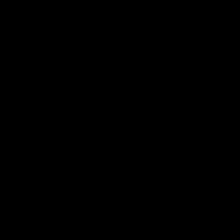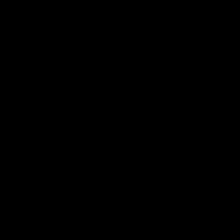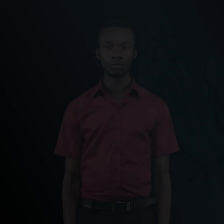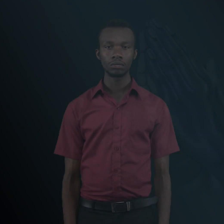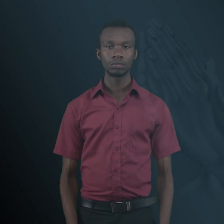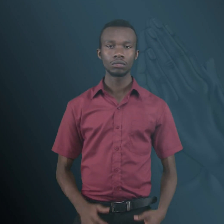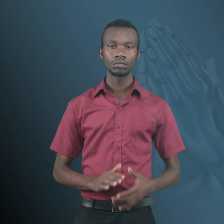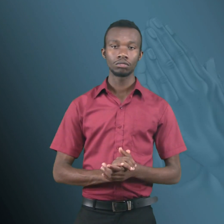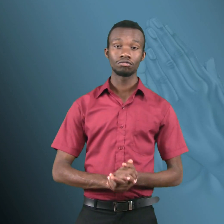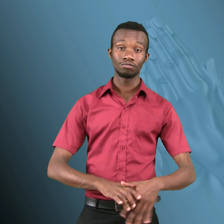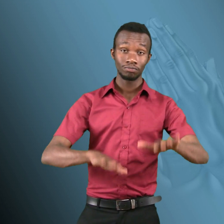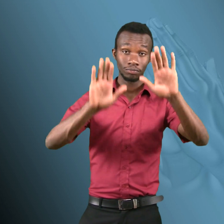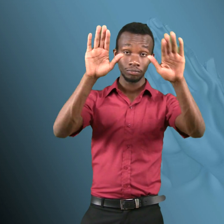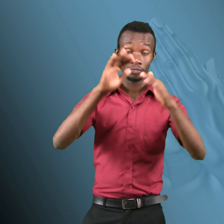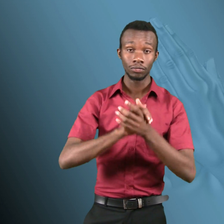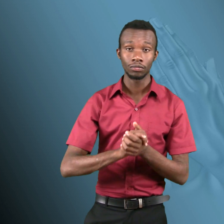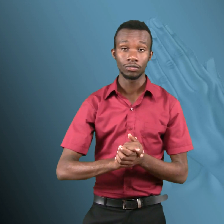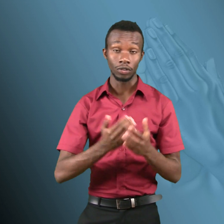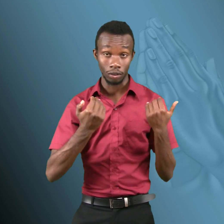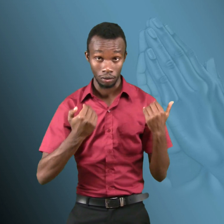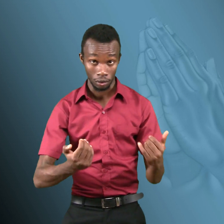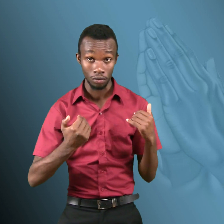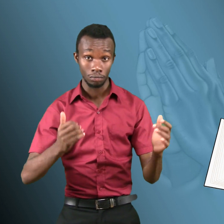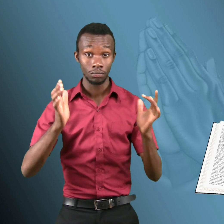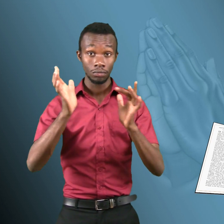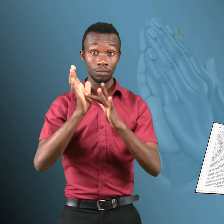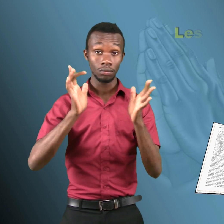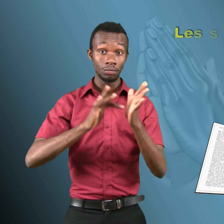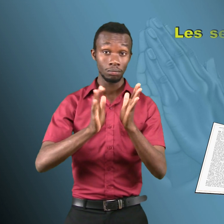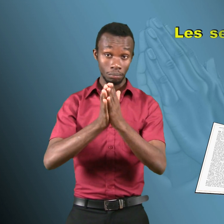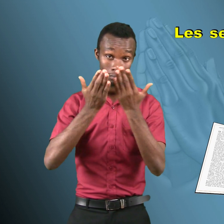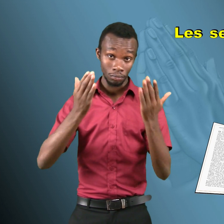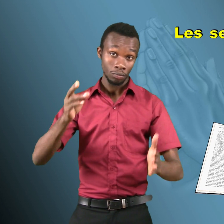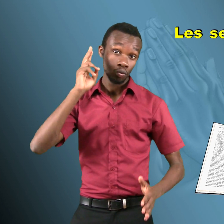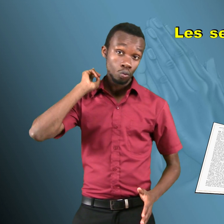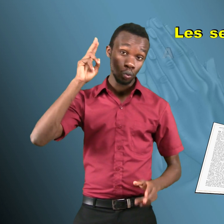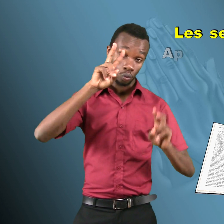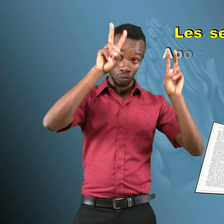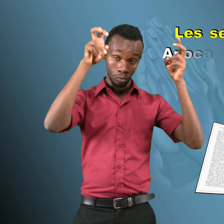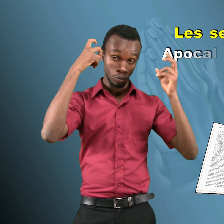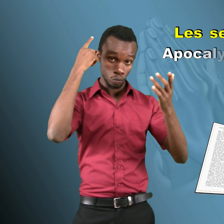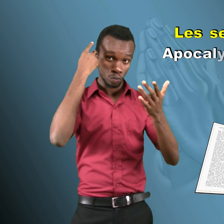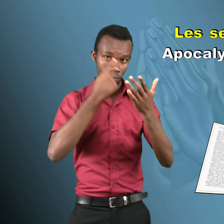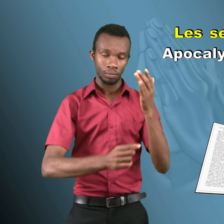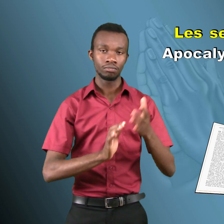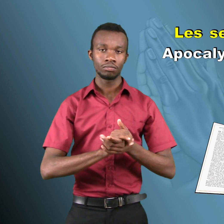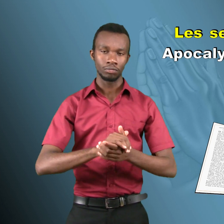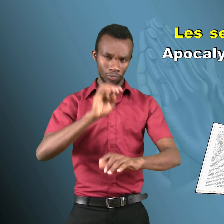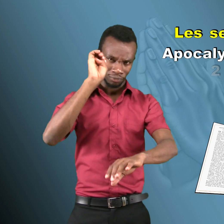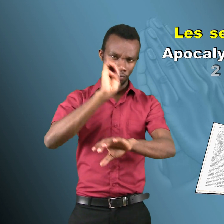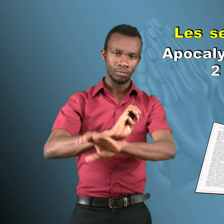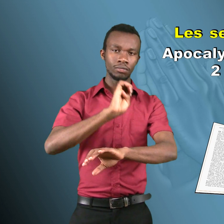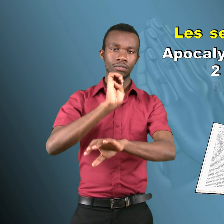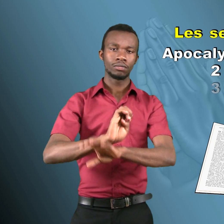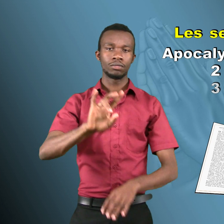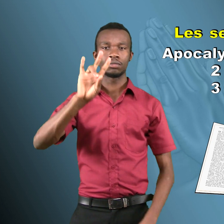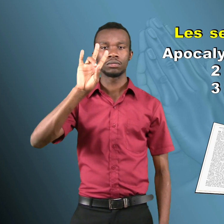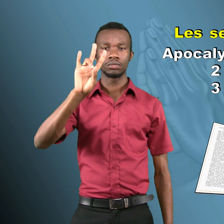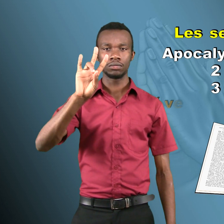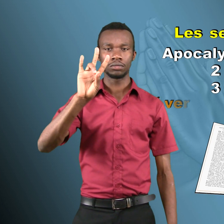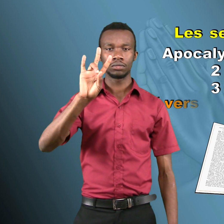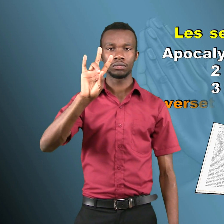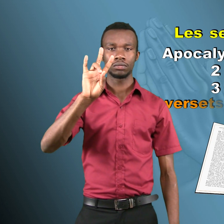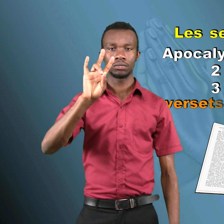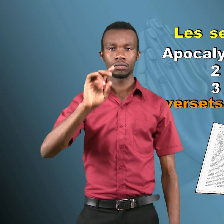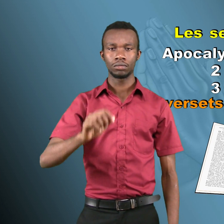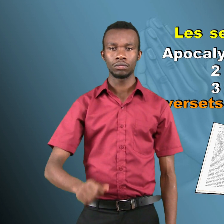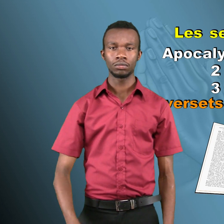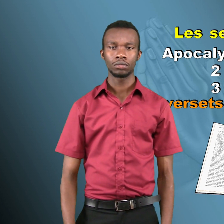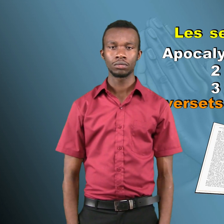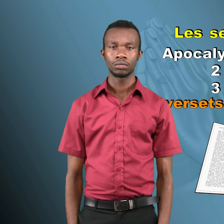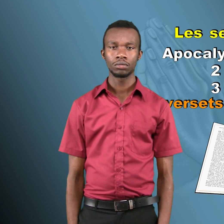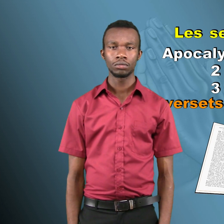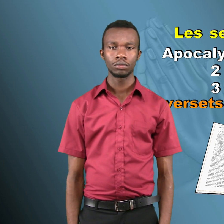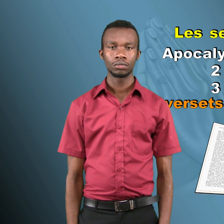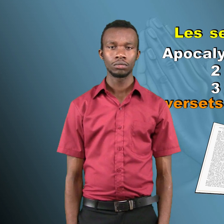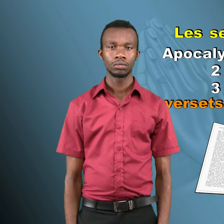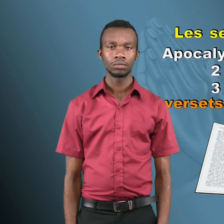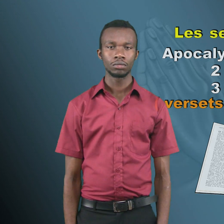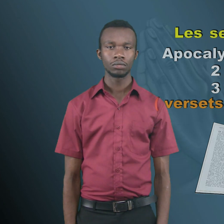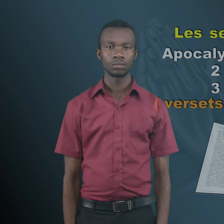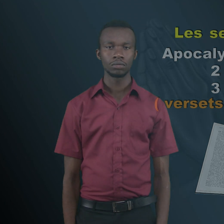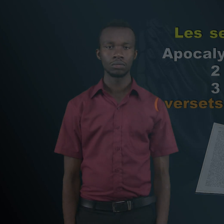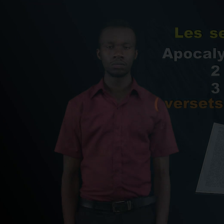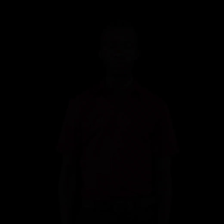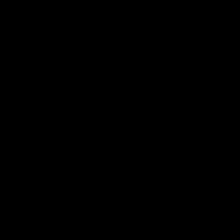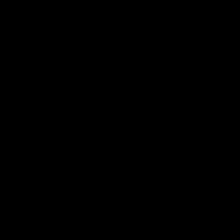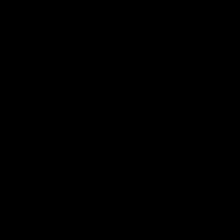The seven churches